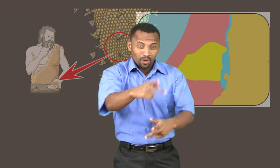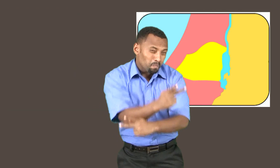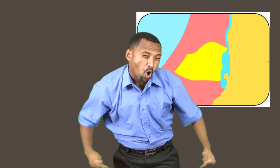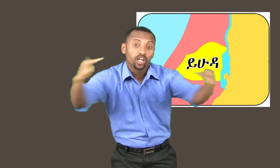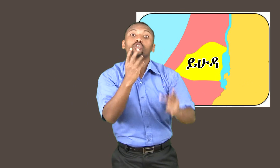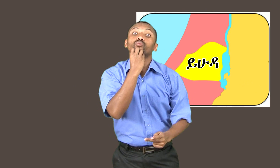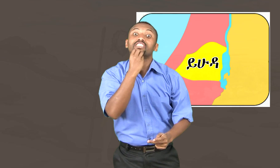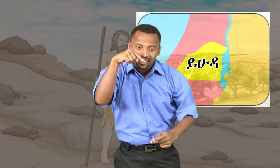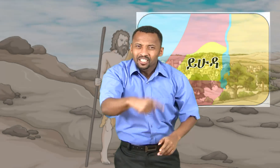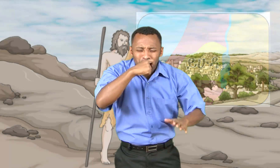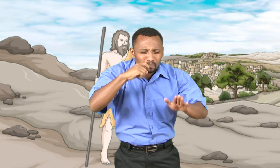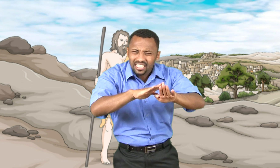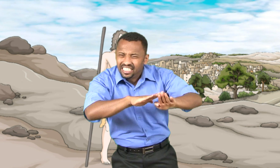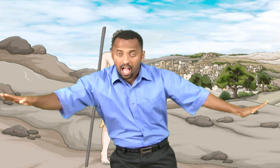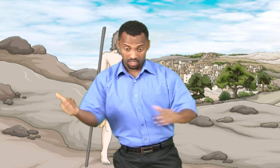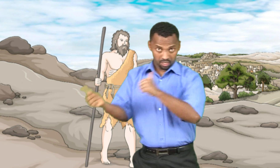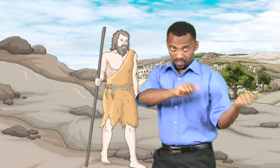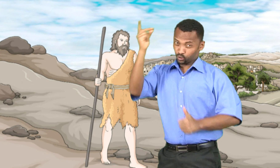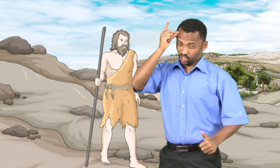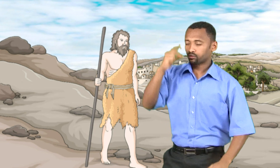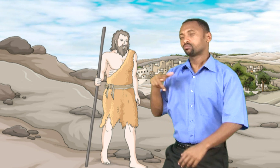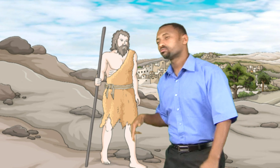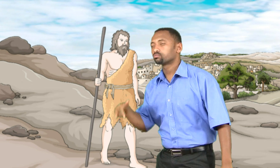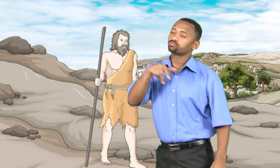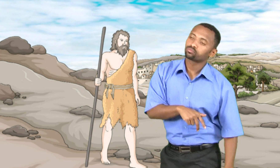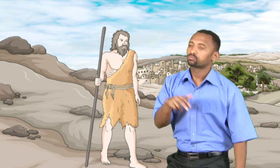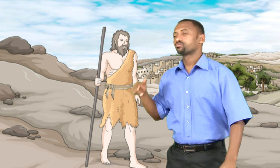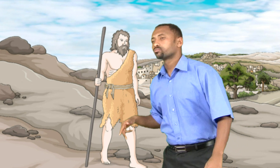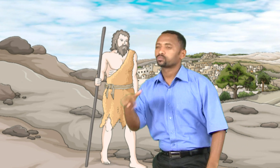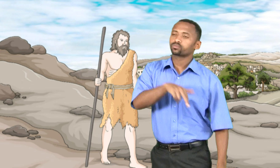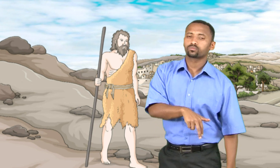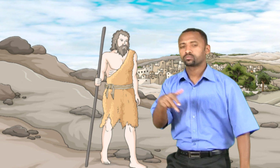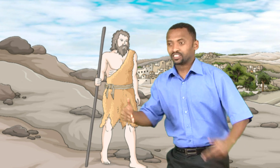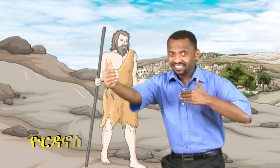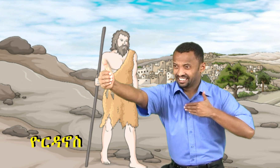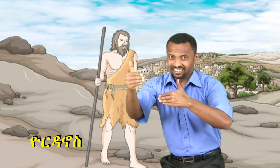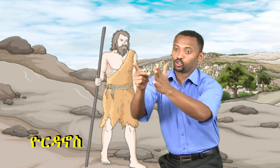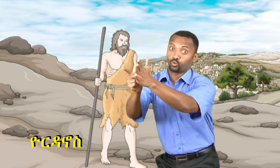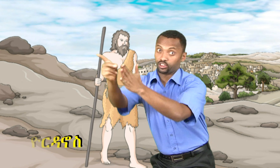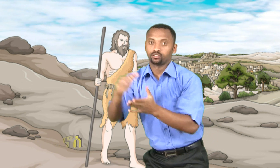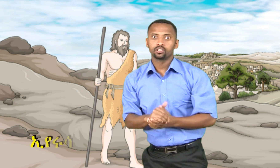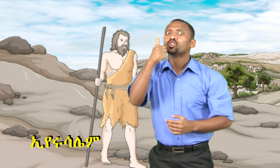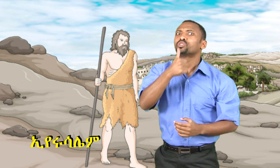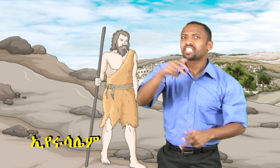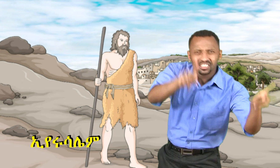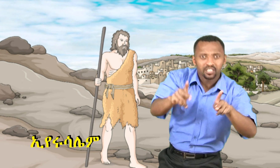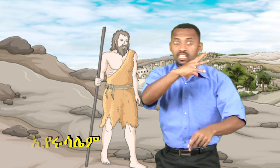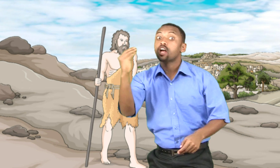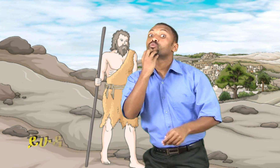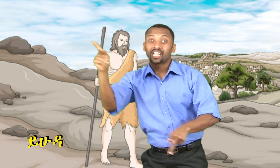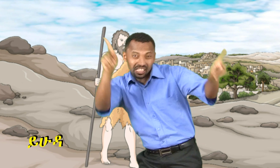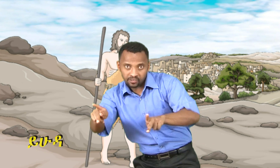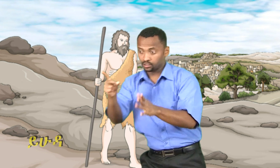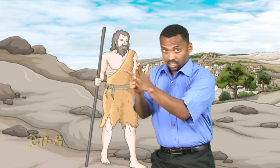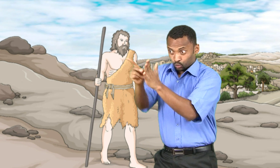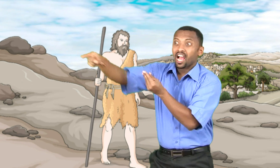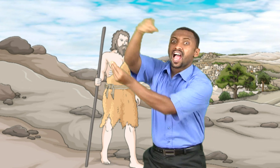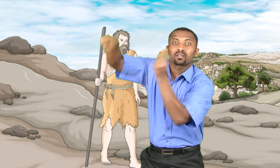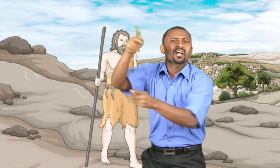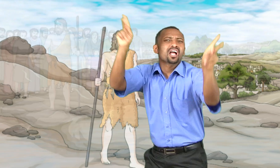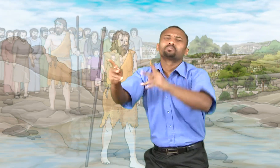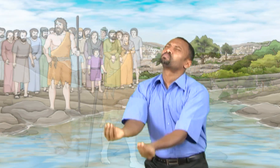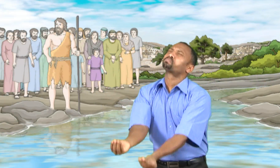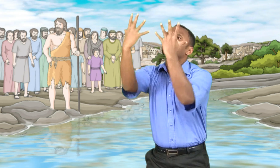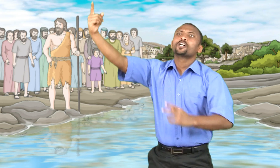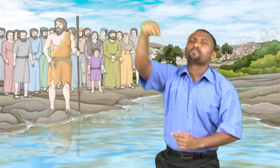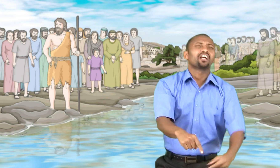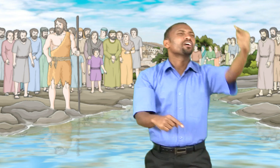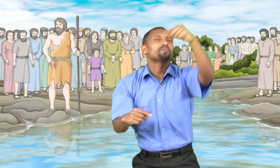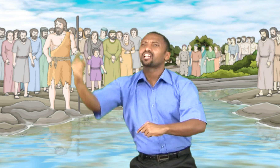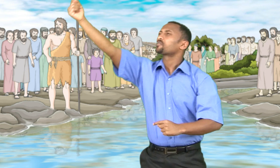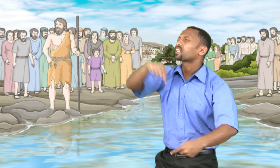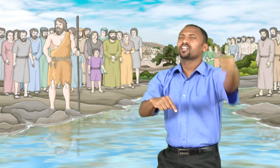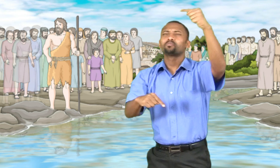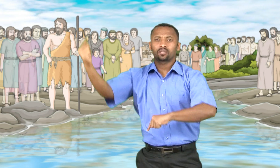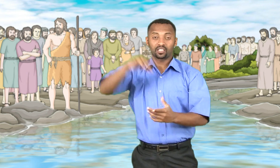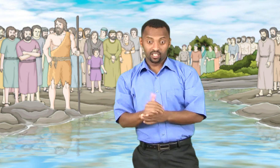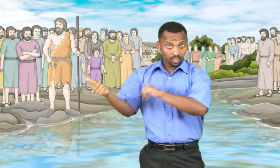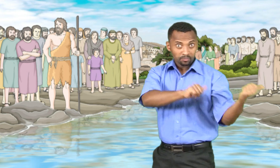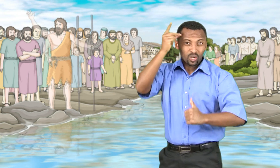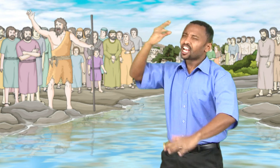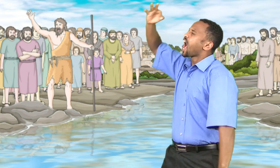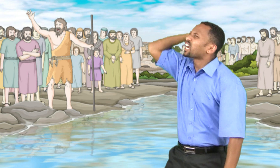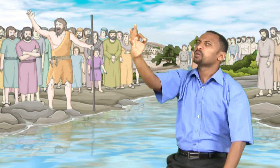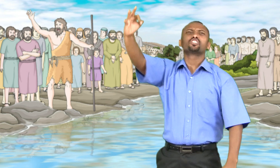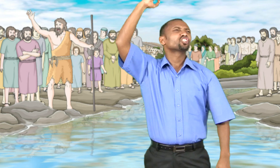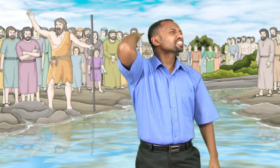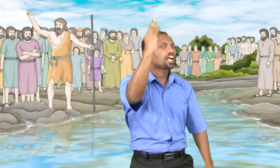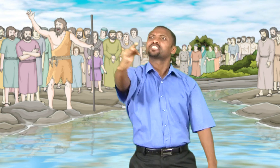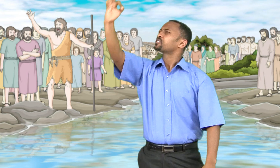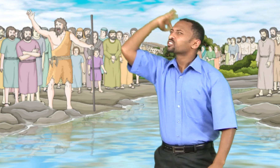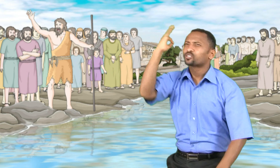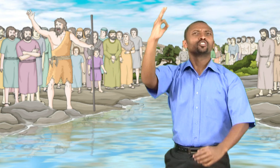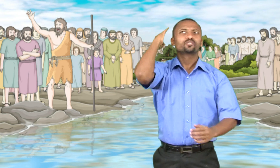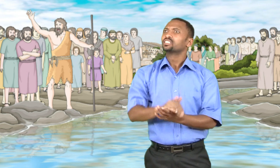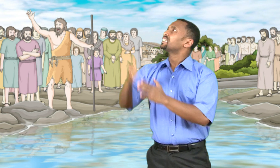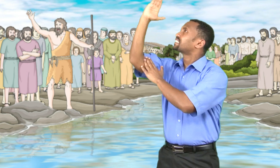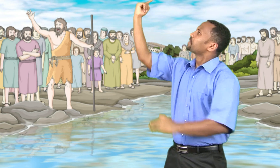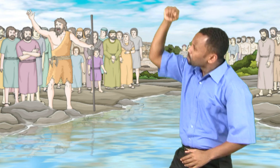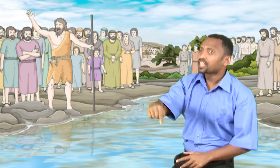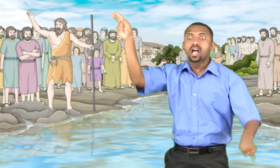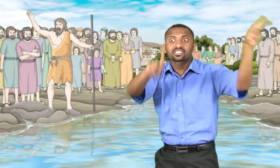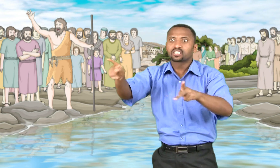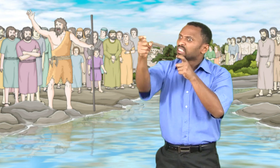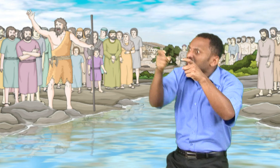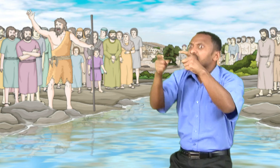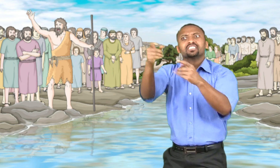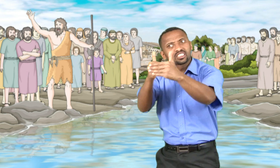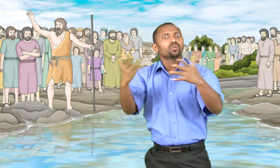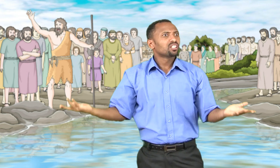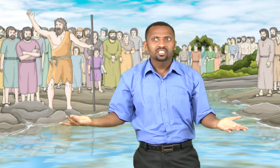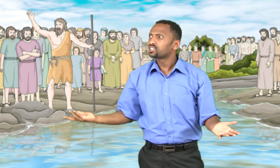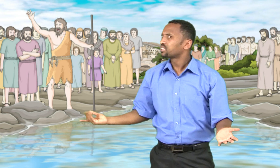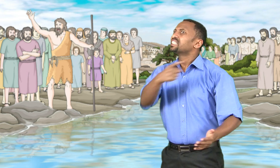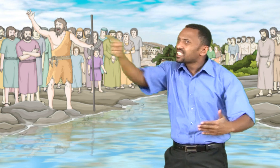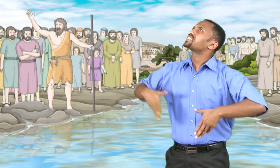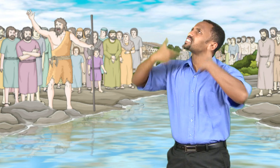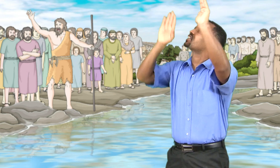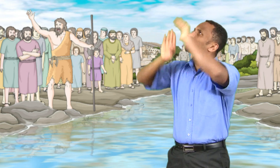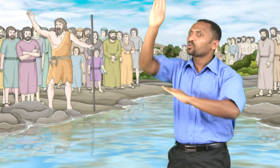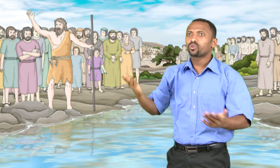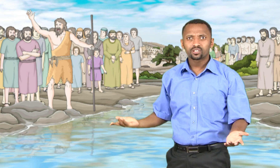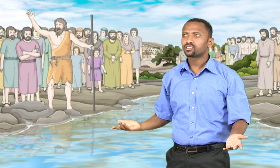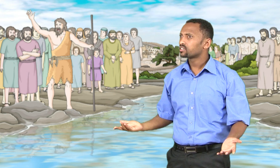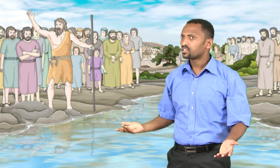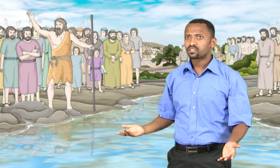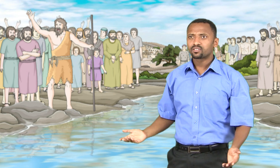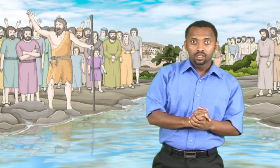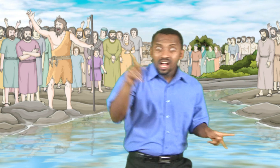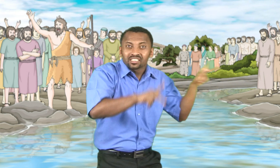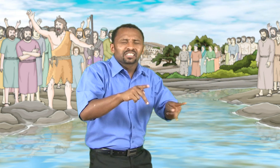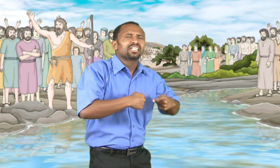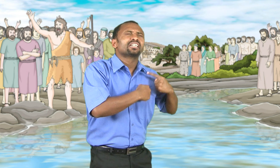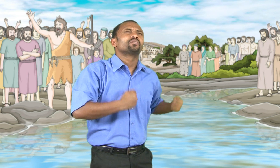People went out to him from Jerusalem and all Judea and the whole region around the Jordan.